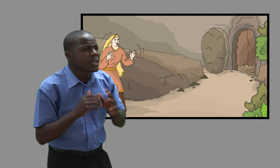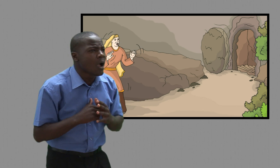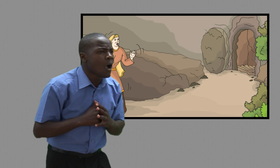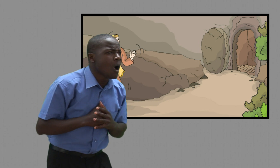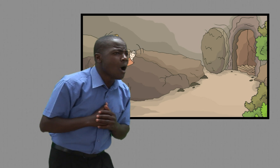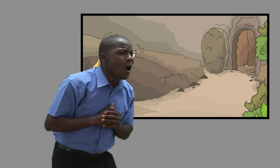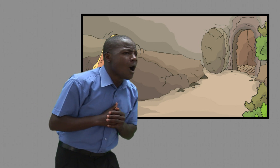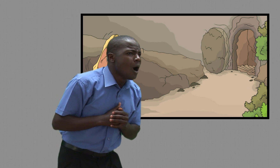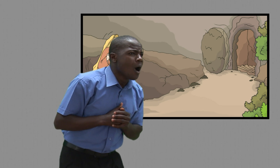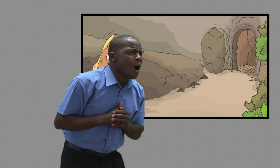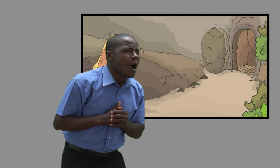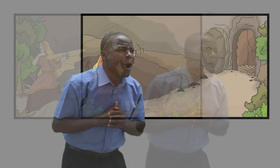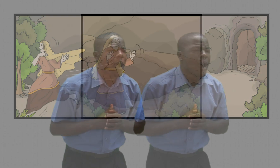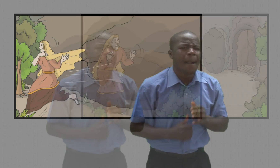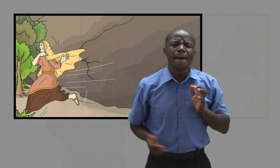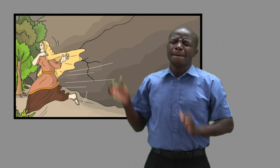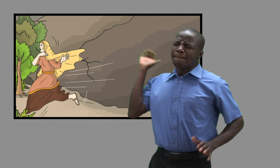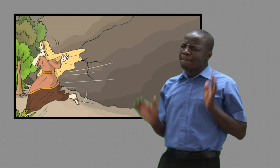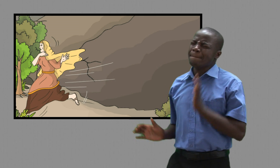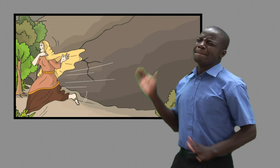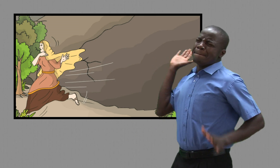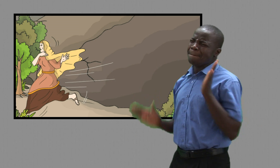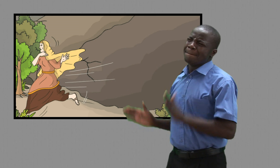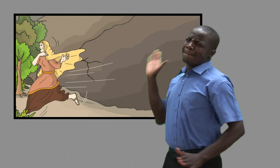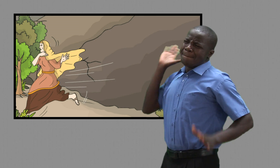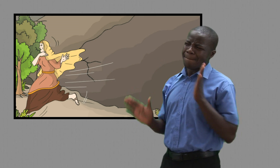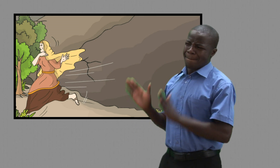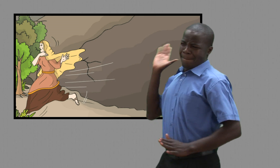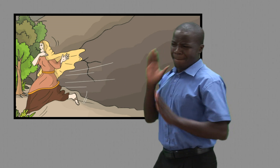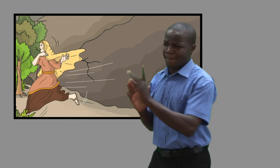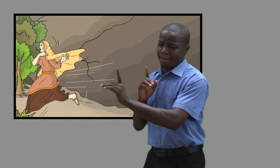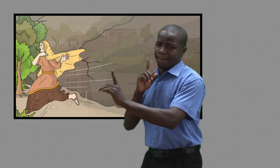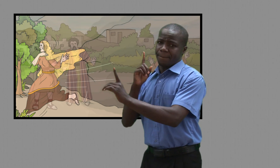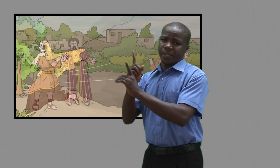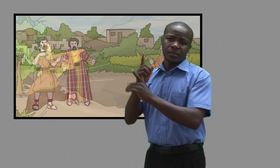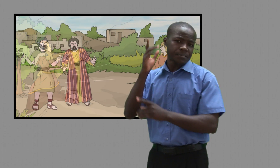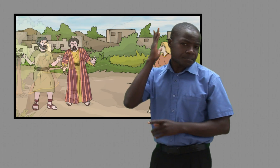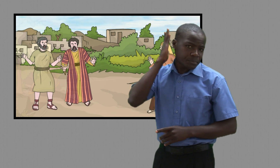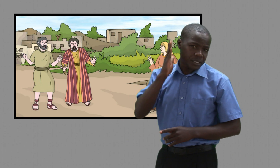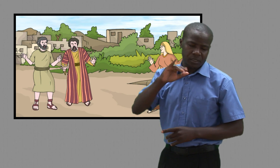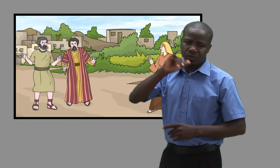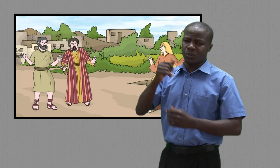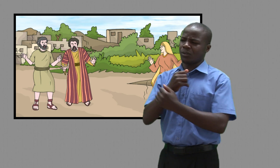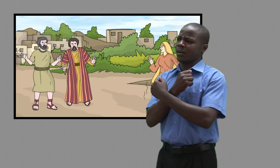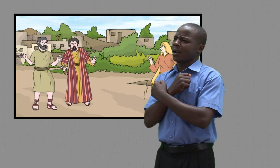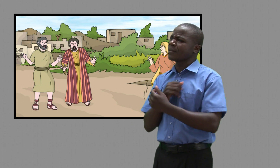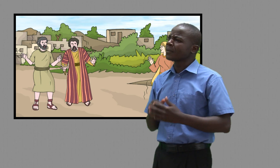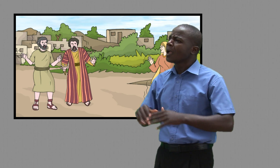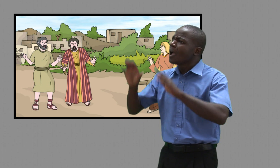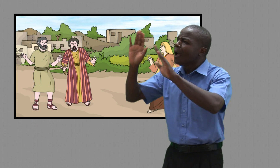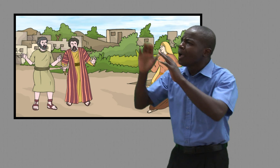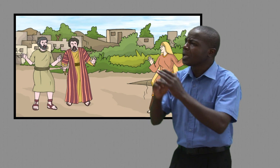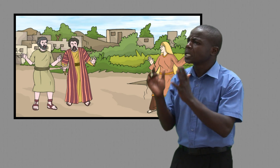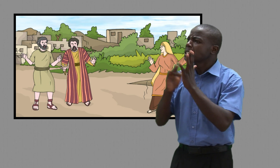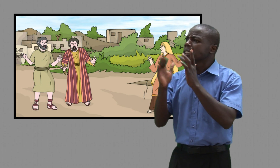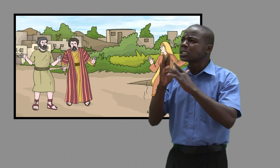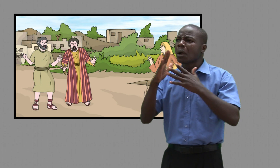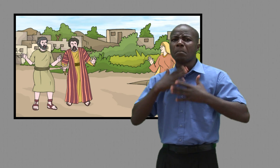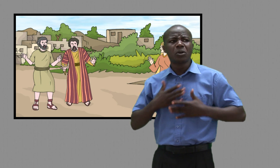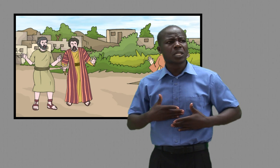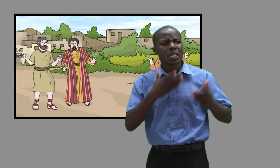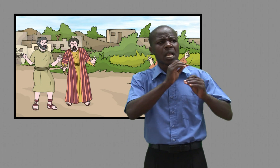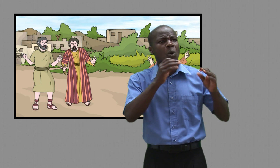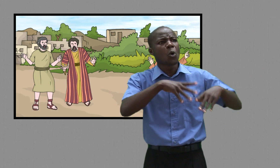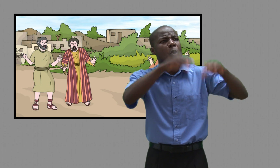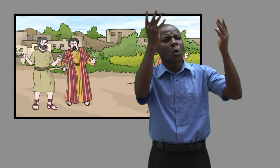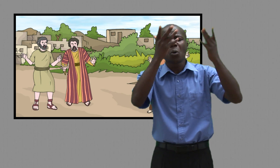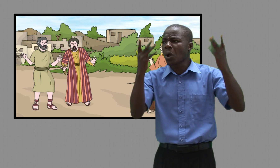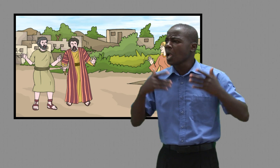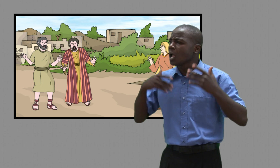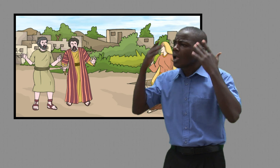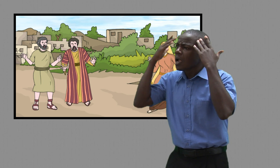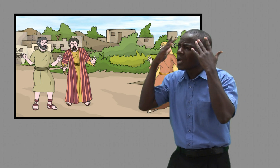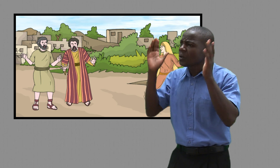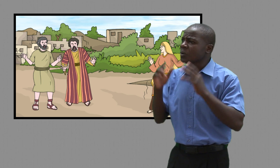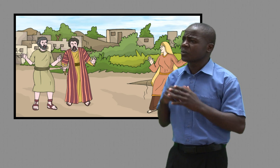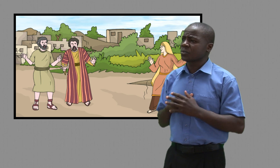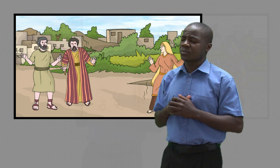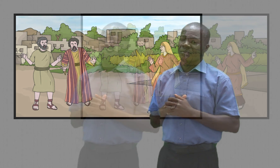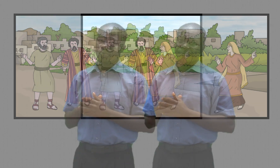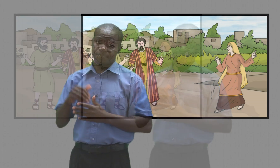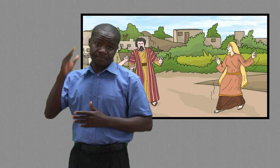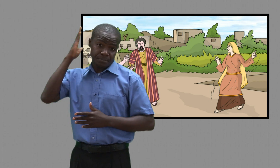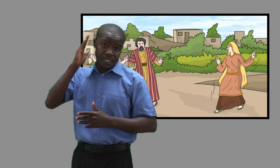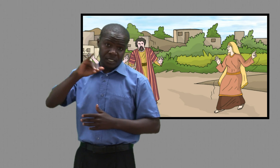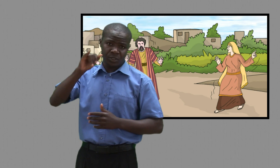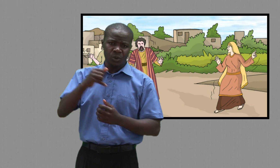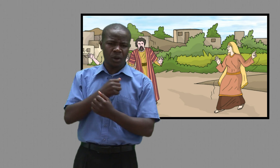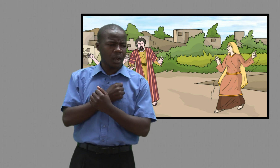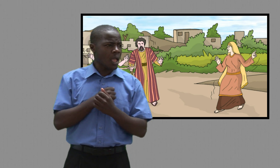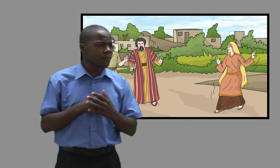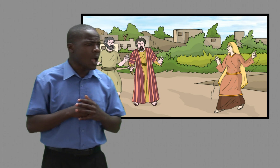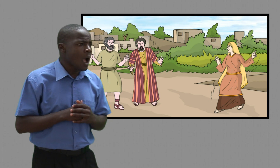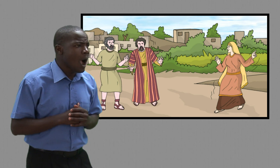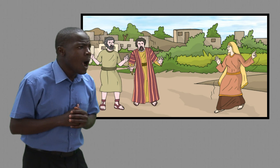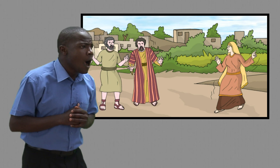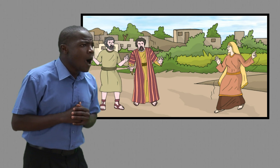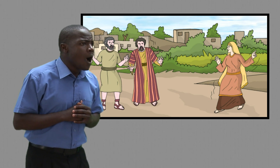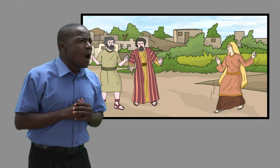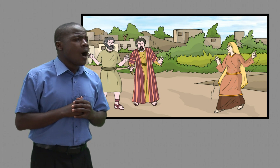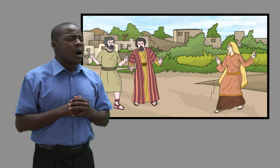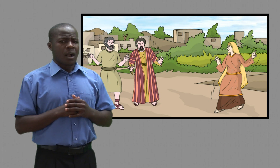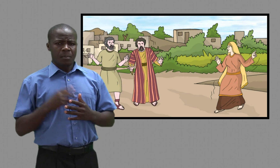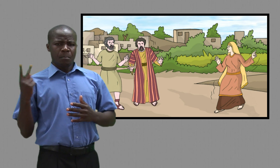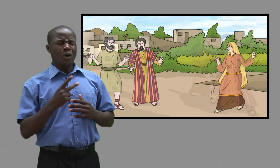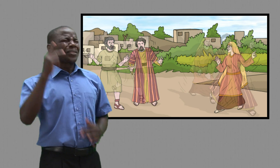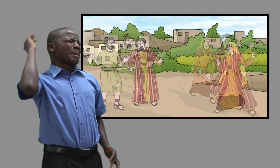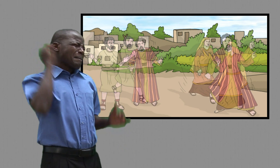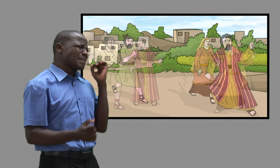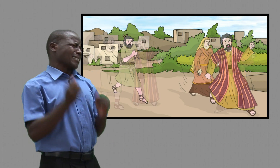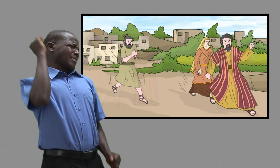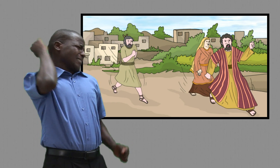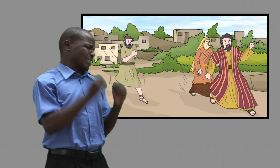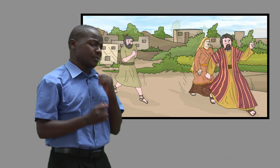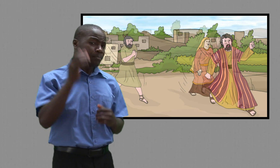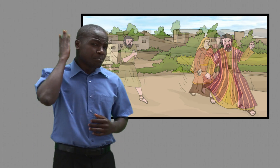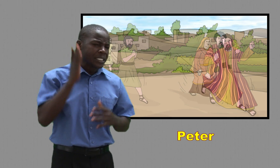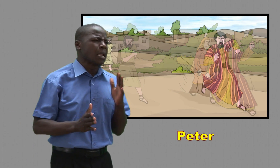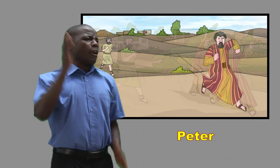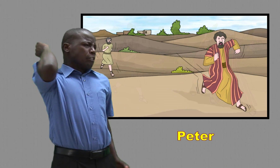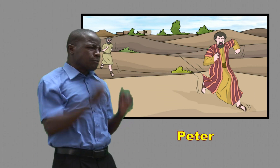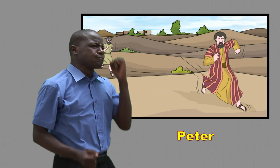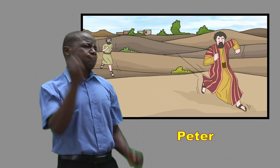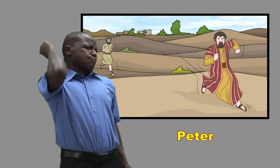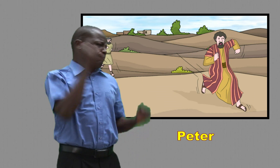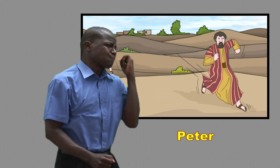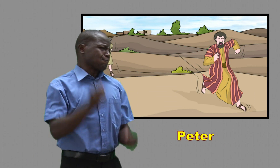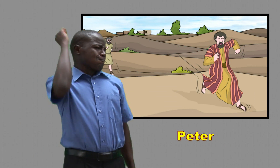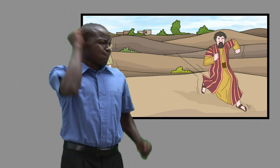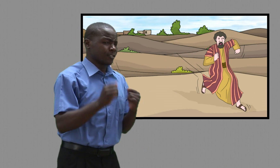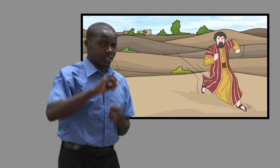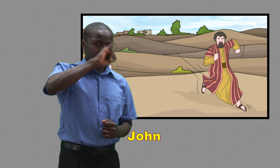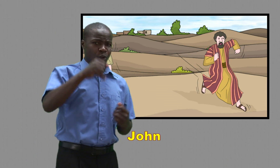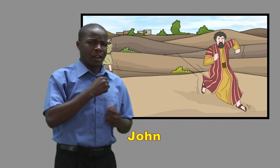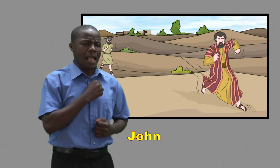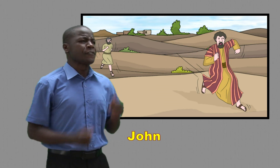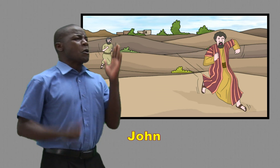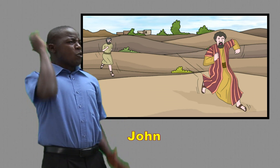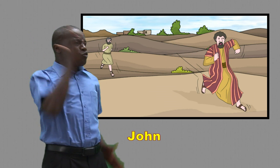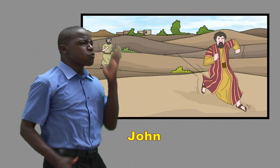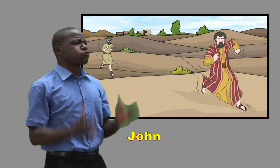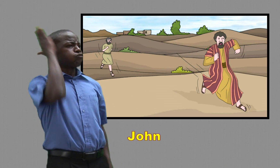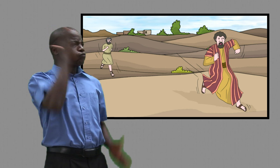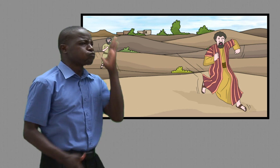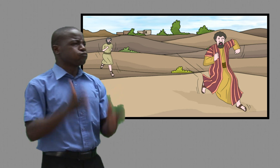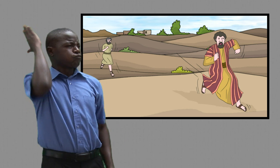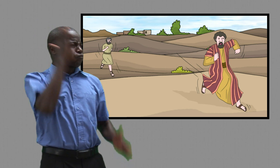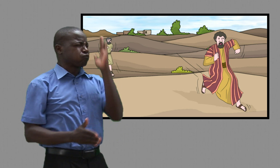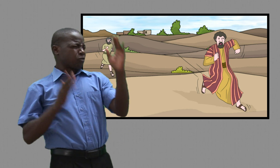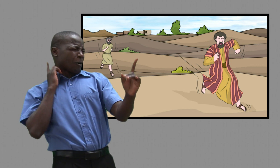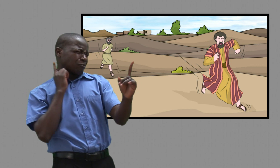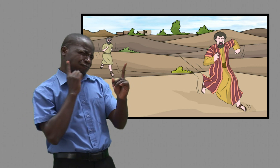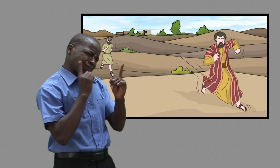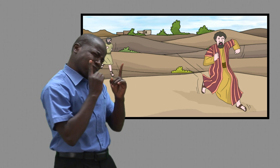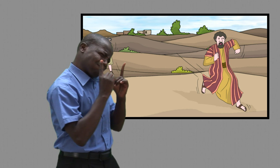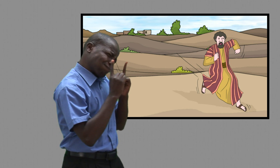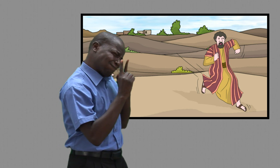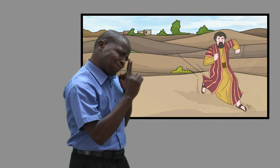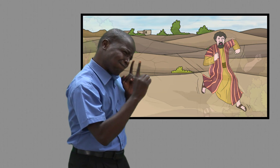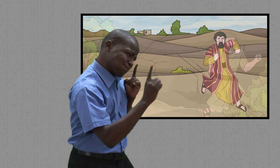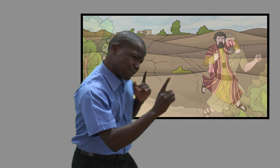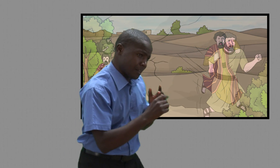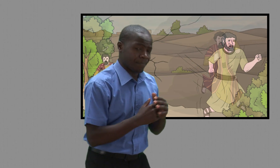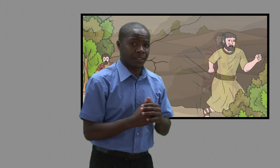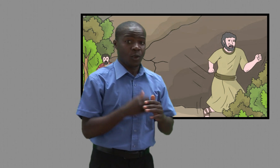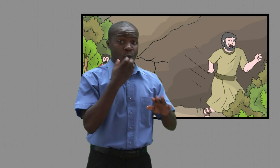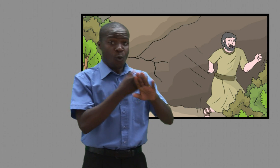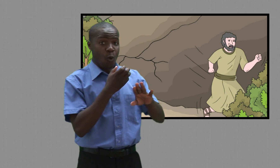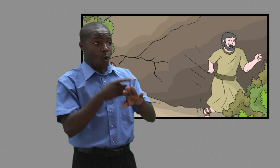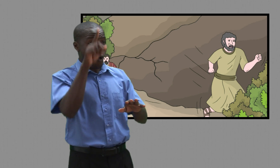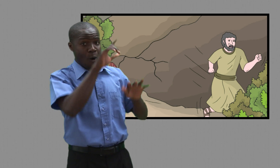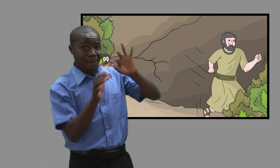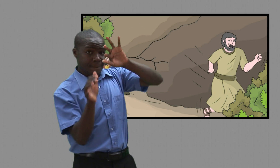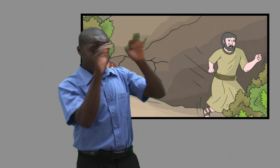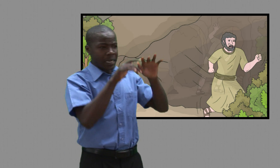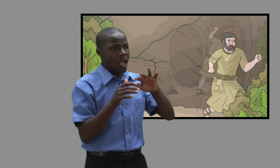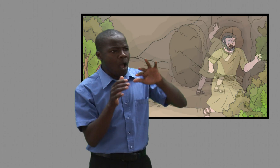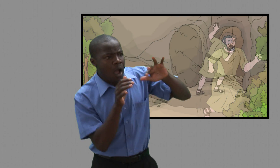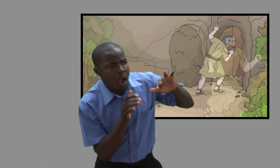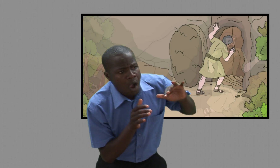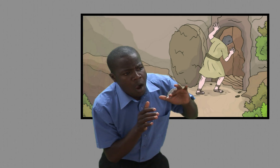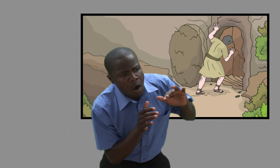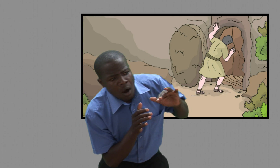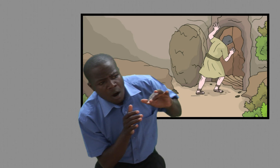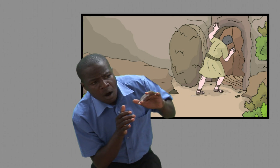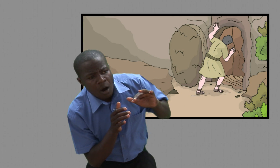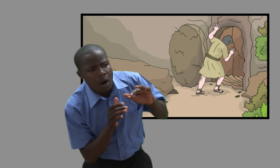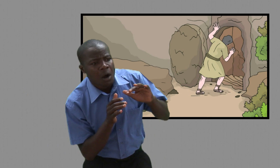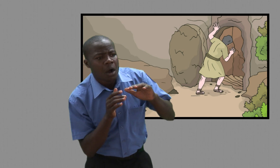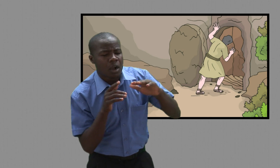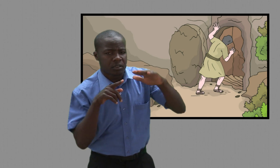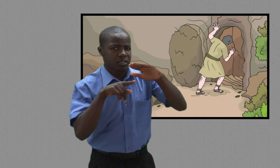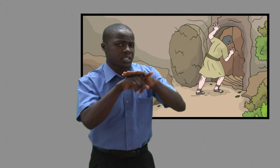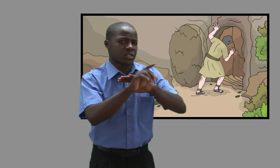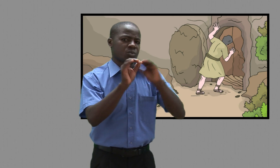So she came running to Simon Peter and the other disciple, the one whom Jesus loved. “They have taken the Lord out of the tomb,” she said, “and we do not know where they have put Him!” Then Peter and the other disciple set out for the tomb. The two were running together, but the other disciple outran Peter and reached the tomb first.